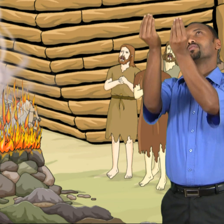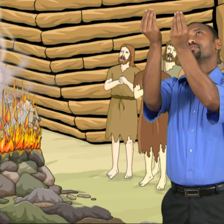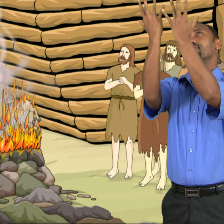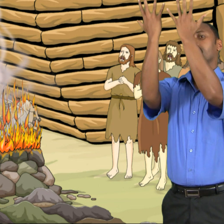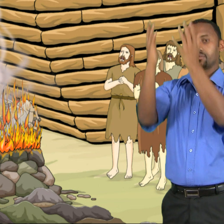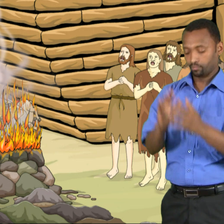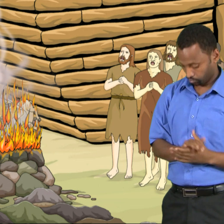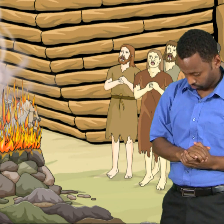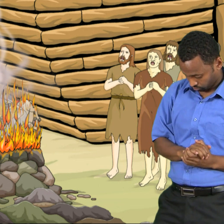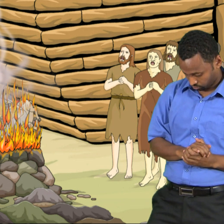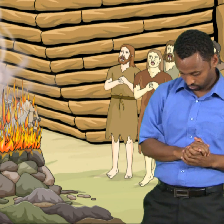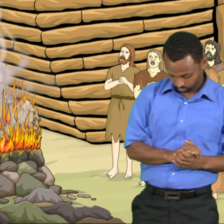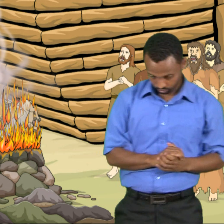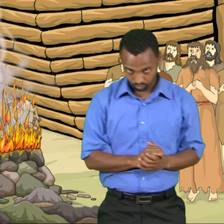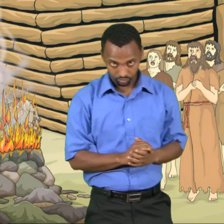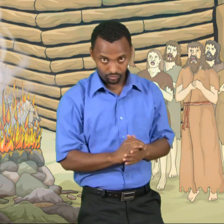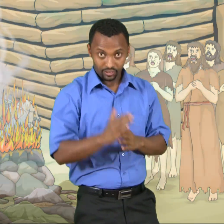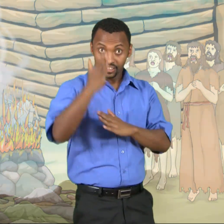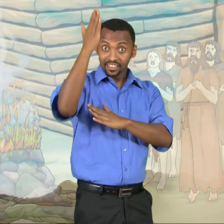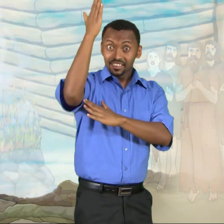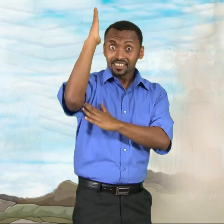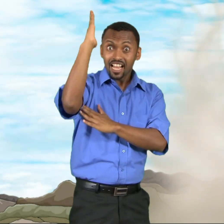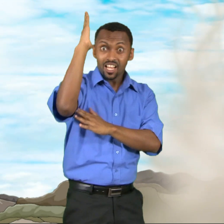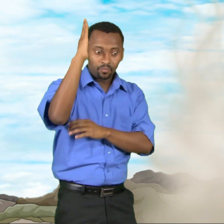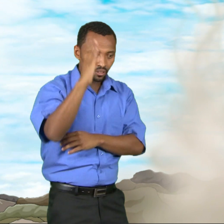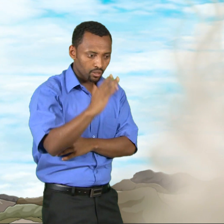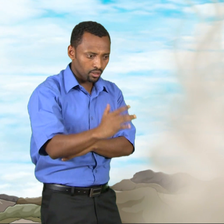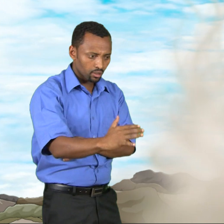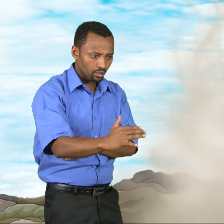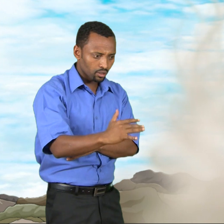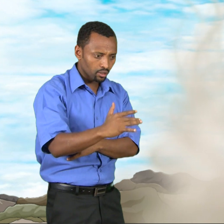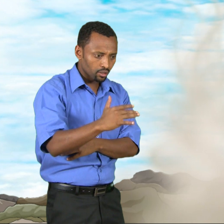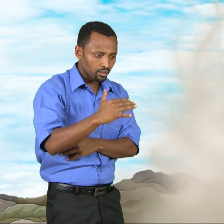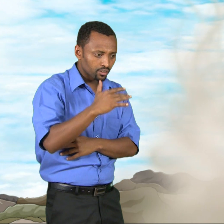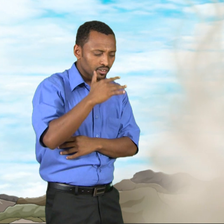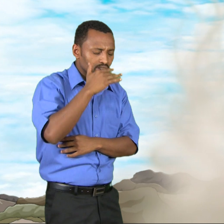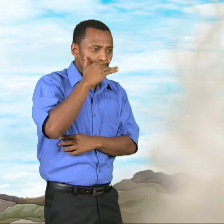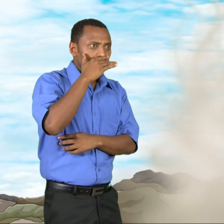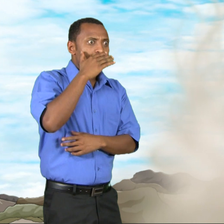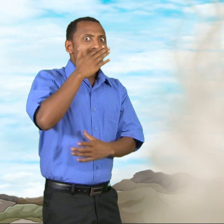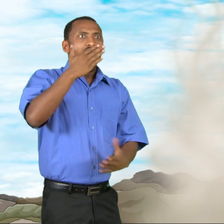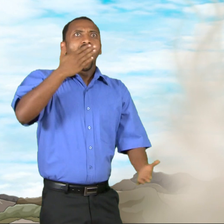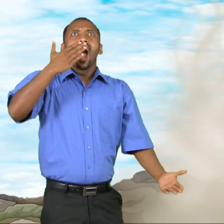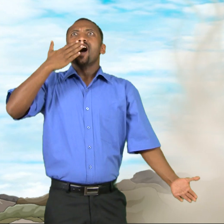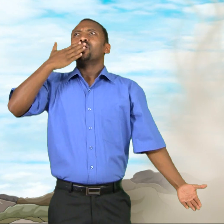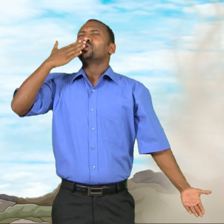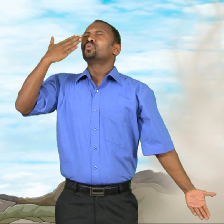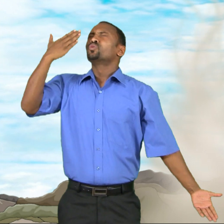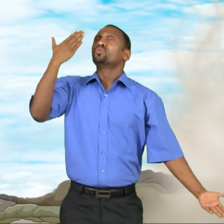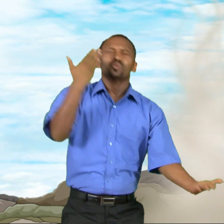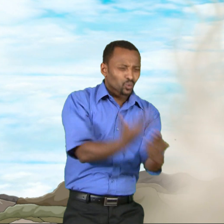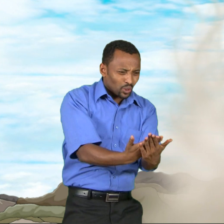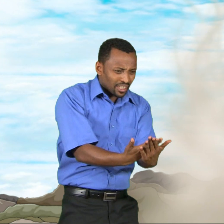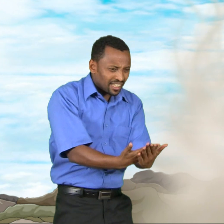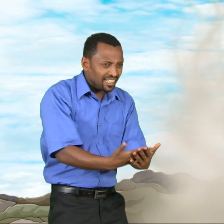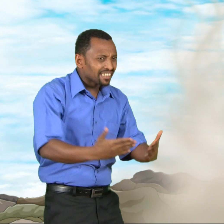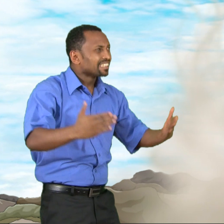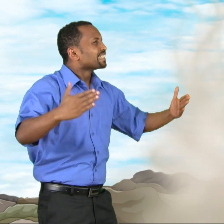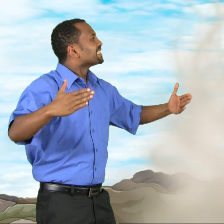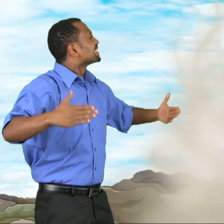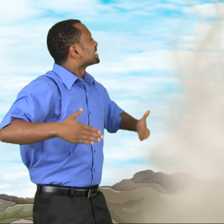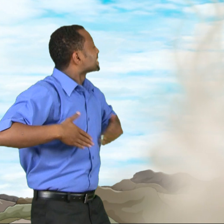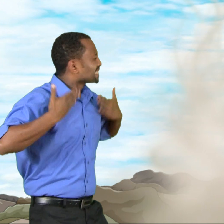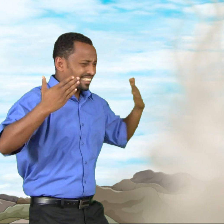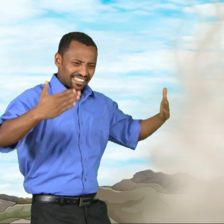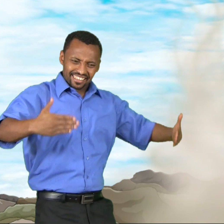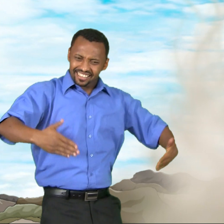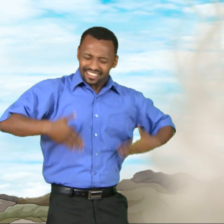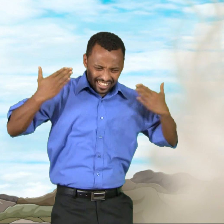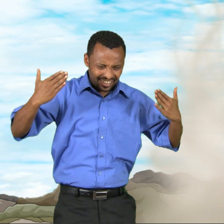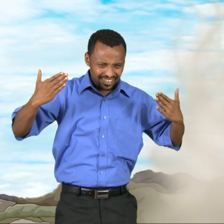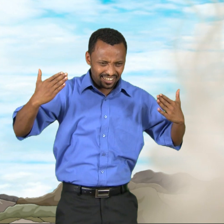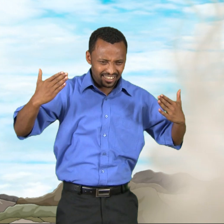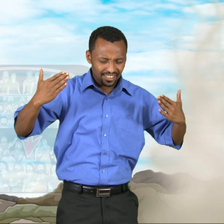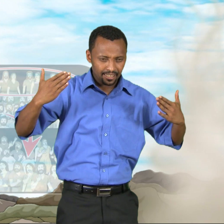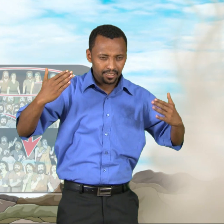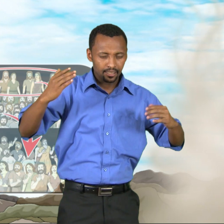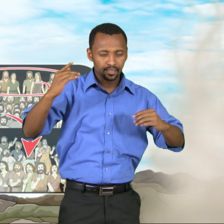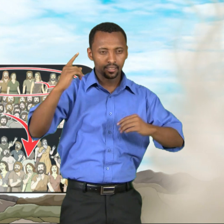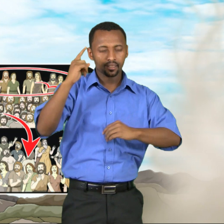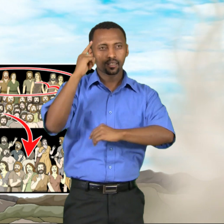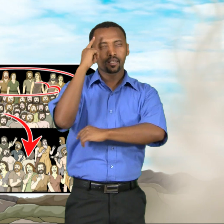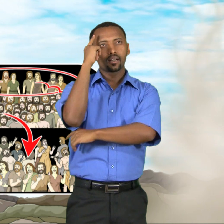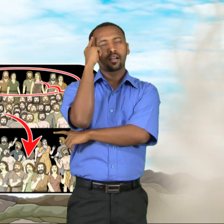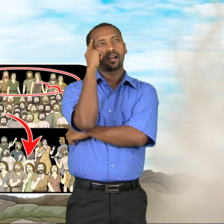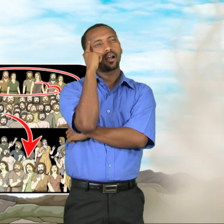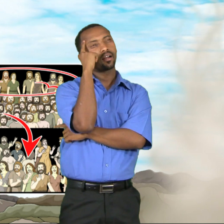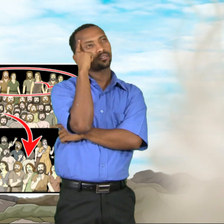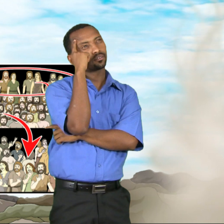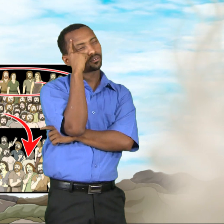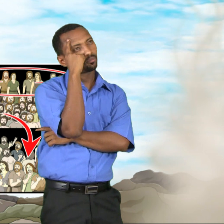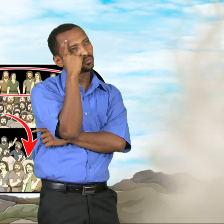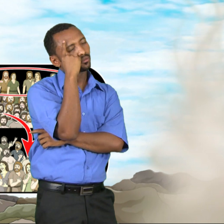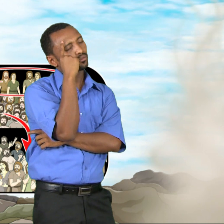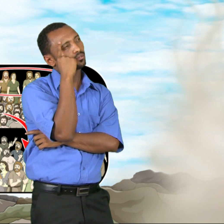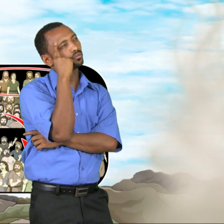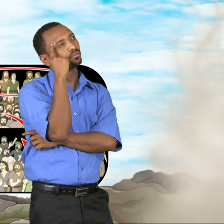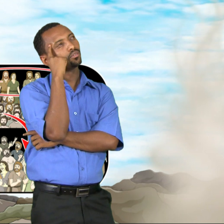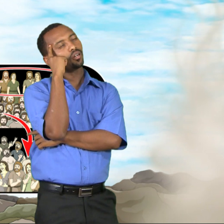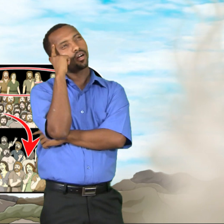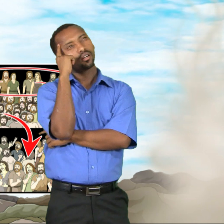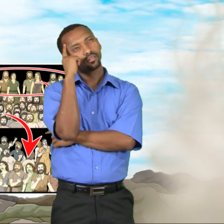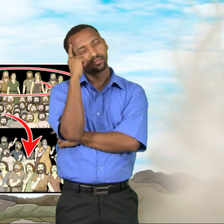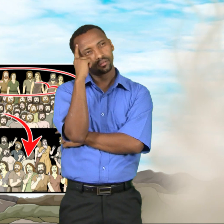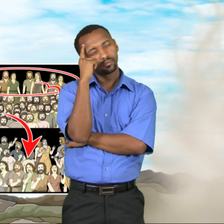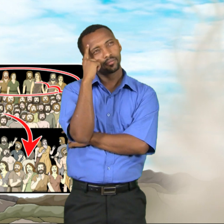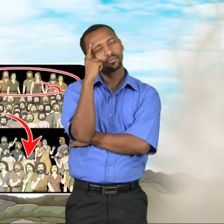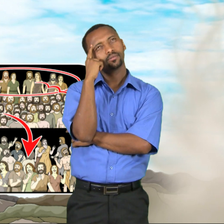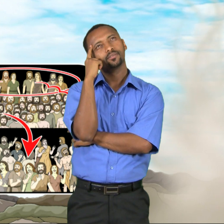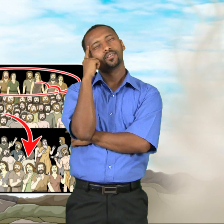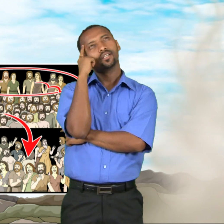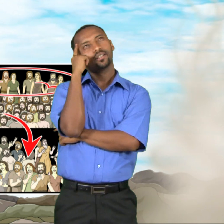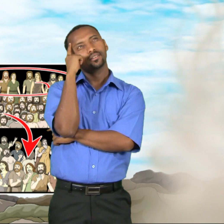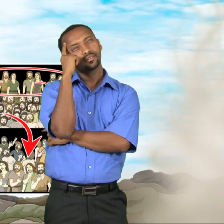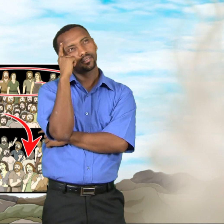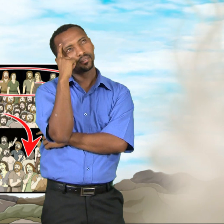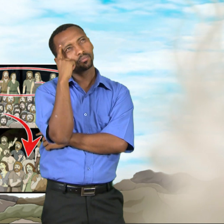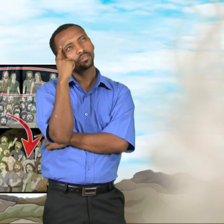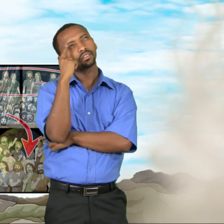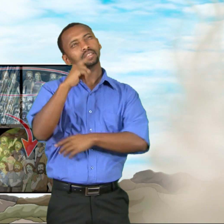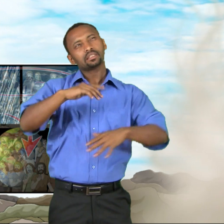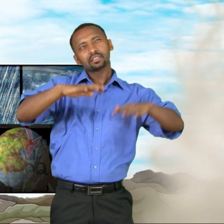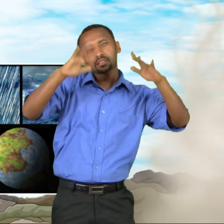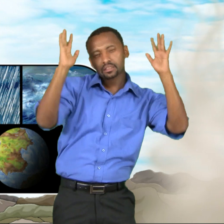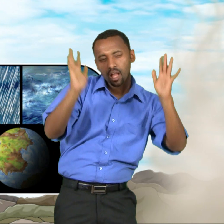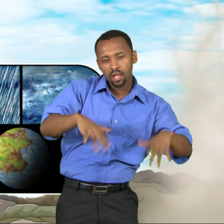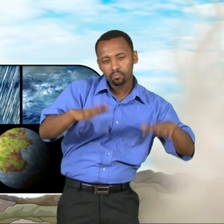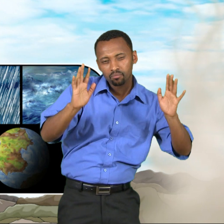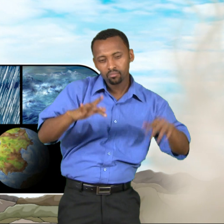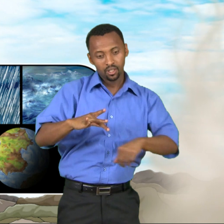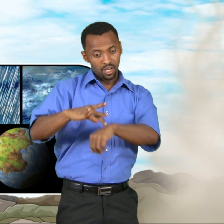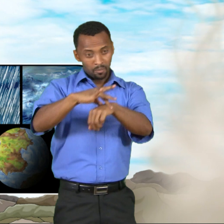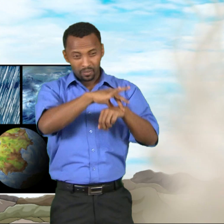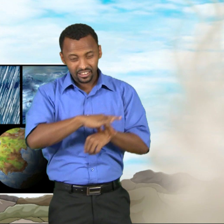When the LORD smelled the pleasing aroma, He said in His heart, “Never again will I curse the ground because of man, even though every inclination of his heart is evil from his youth.